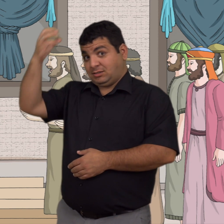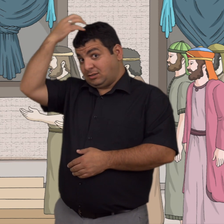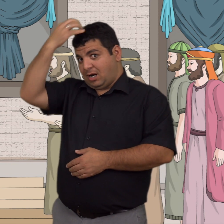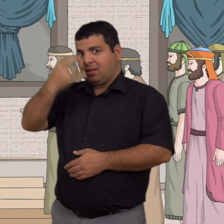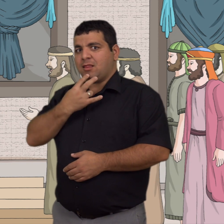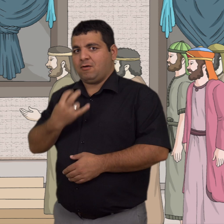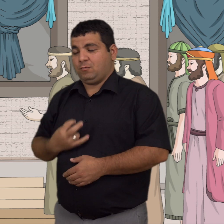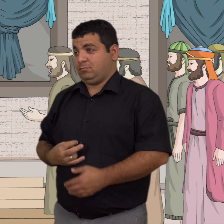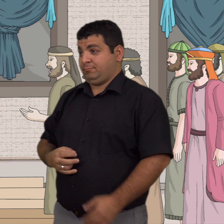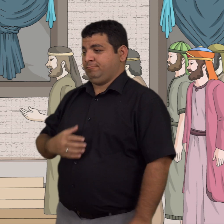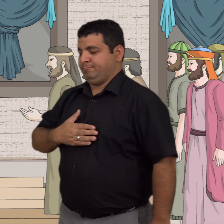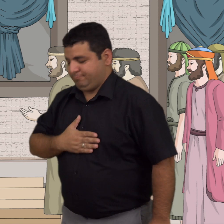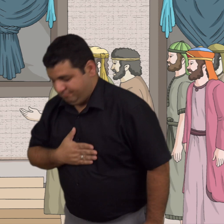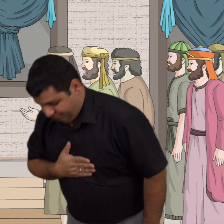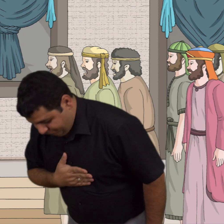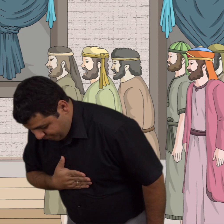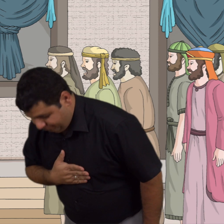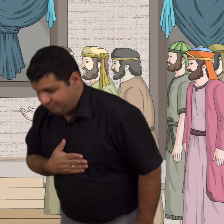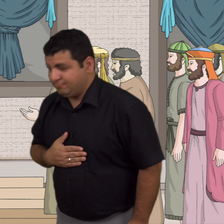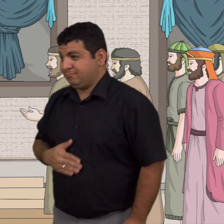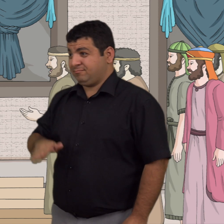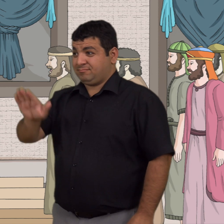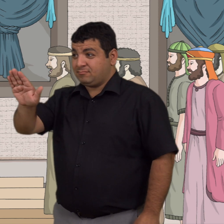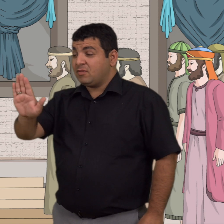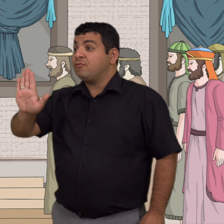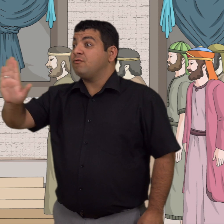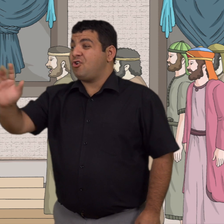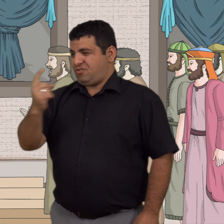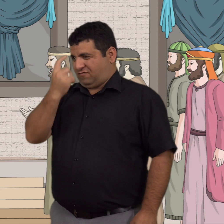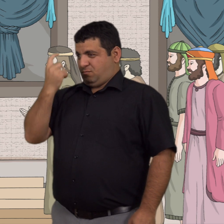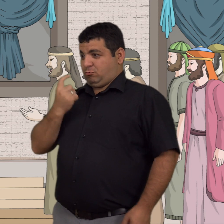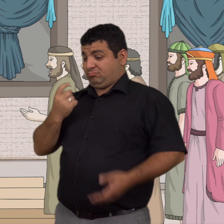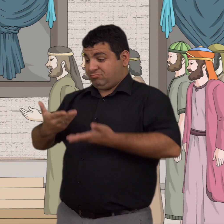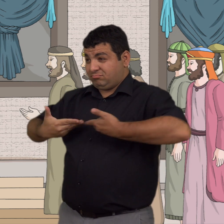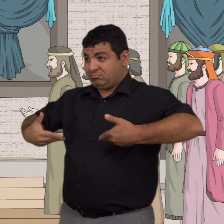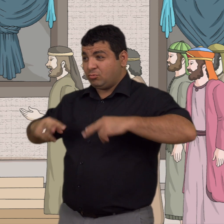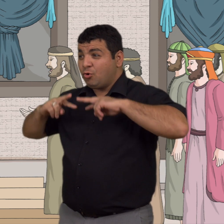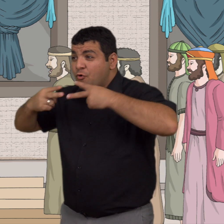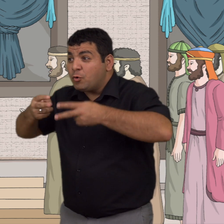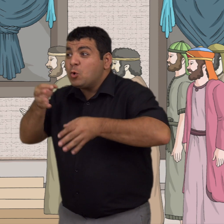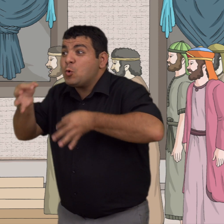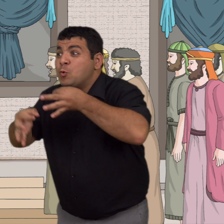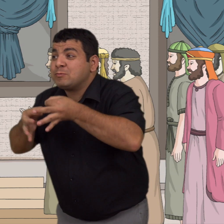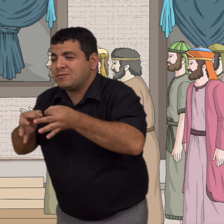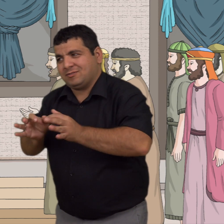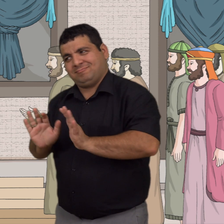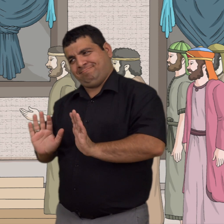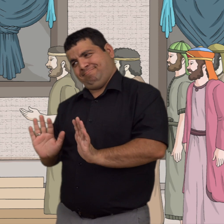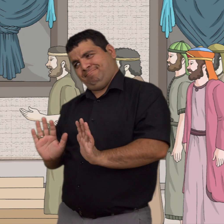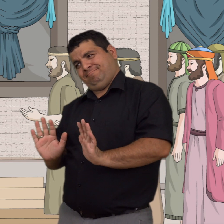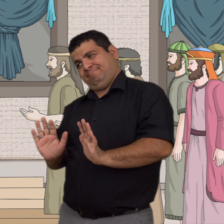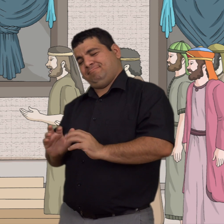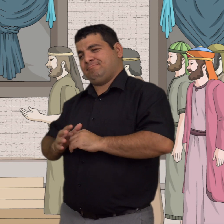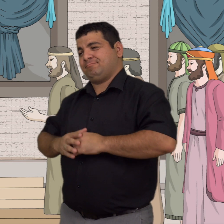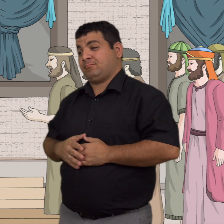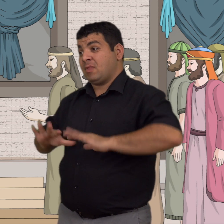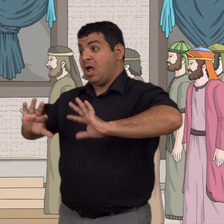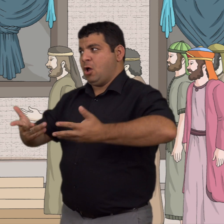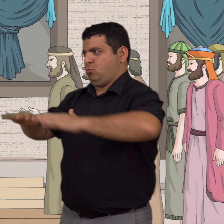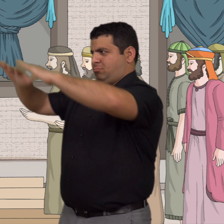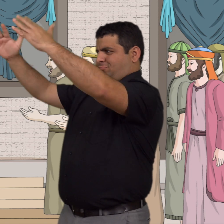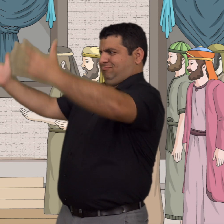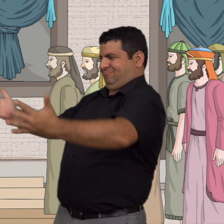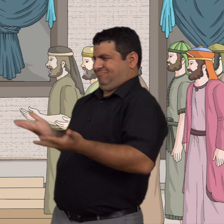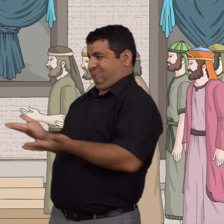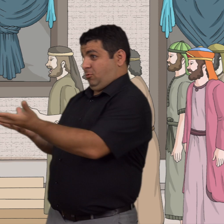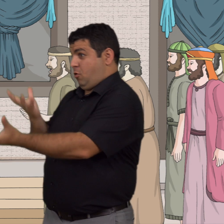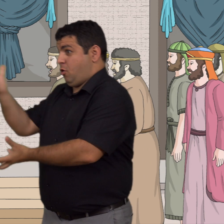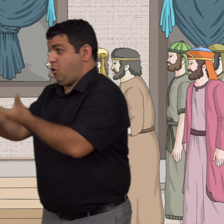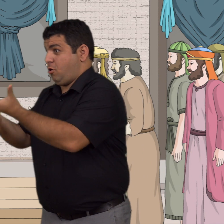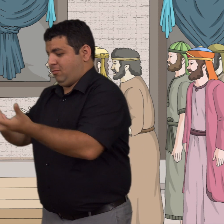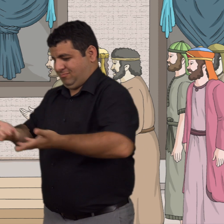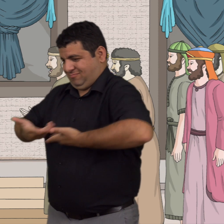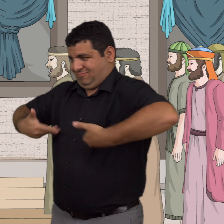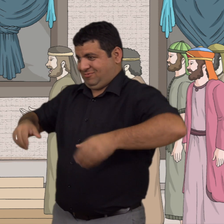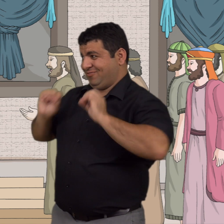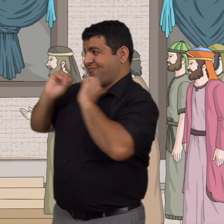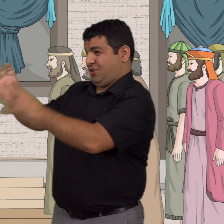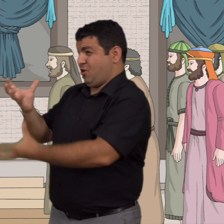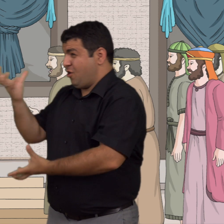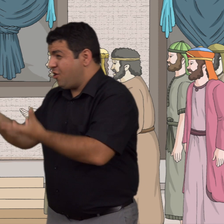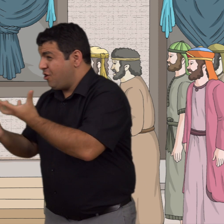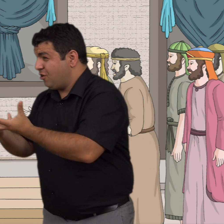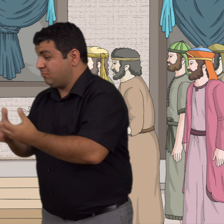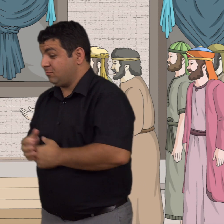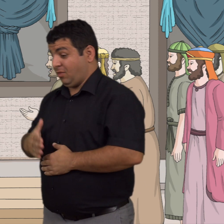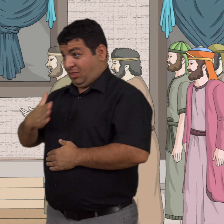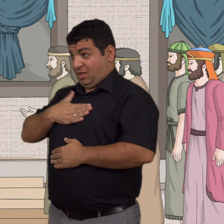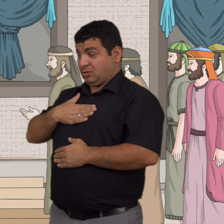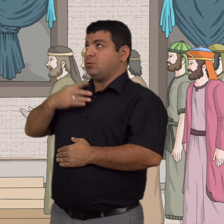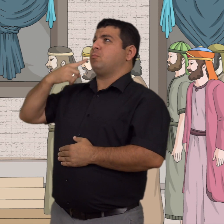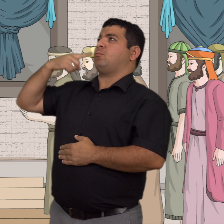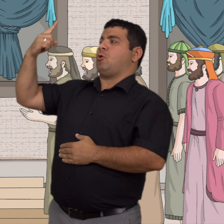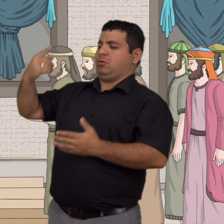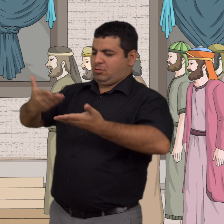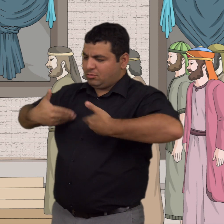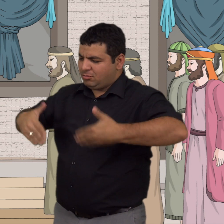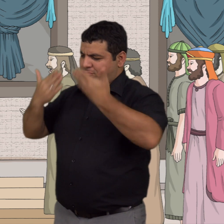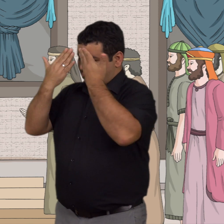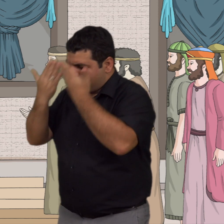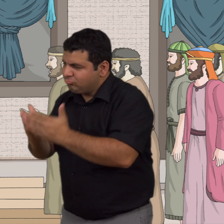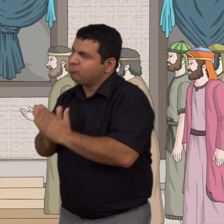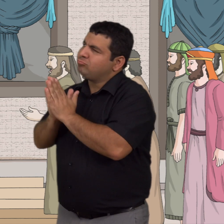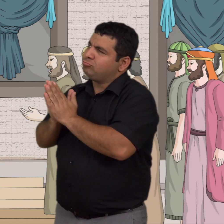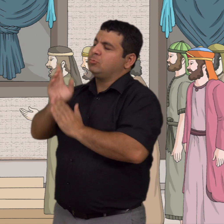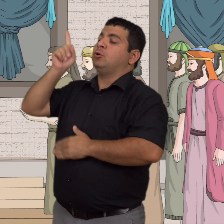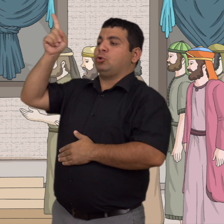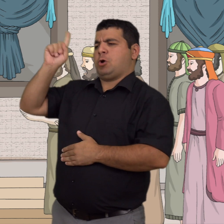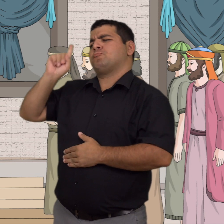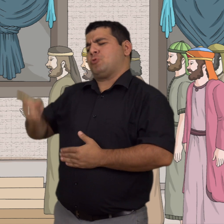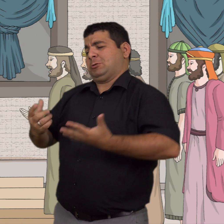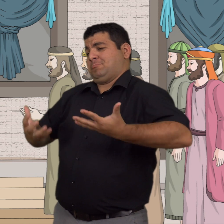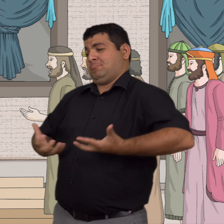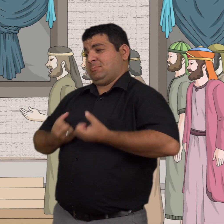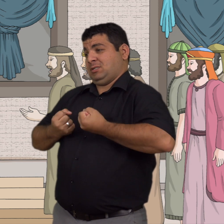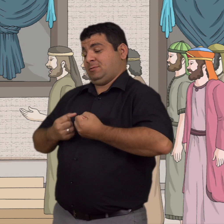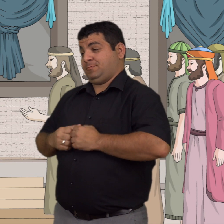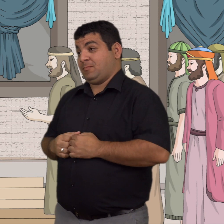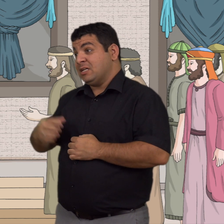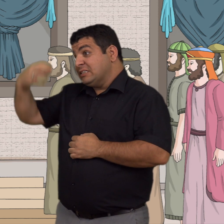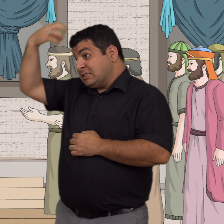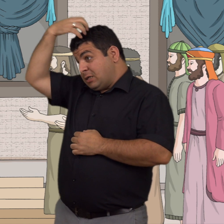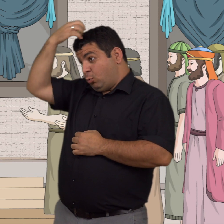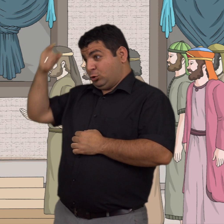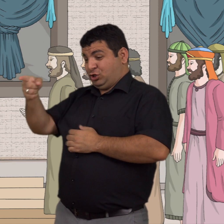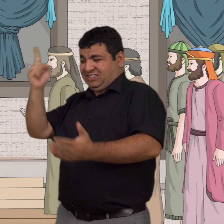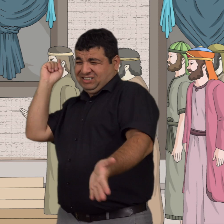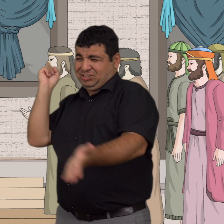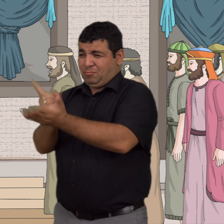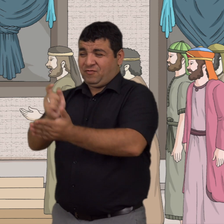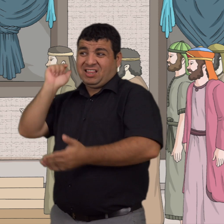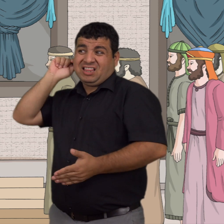Shadrach, Meshach, and Abednego replied to the king, “O Nebuchadnezzar, we have no need to answer you in this matter.